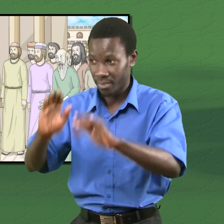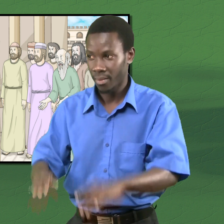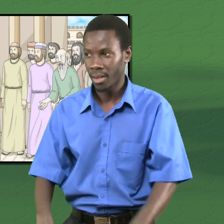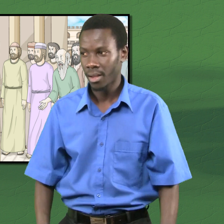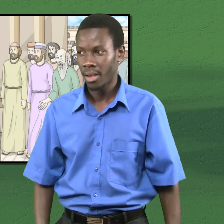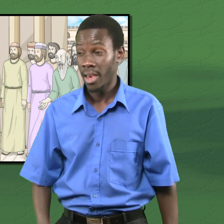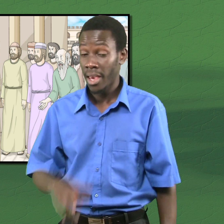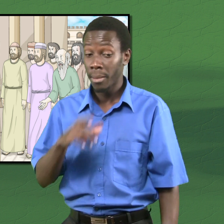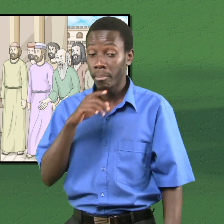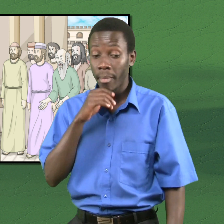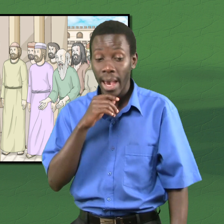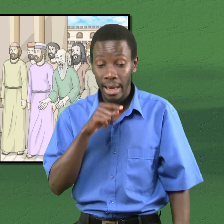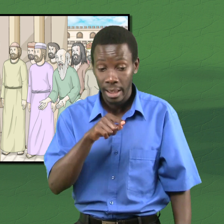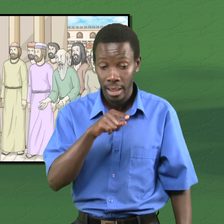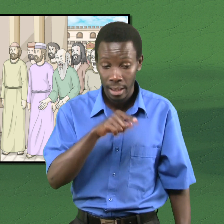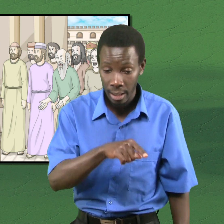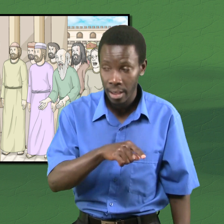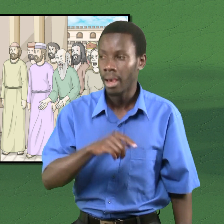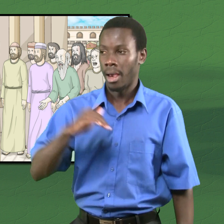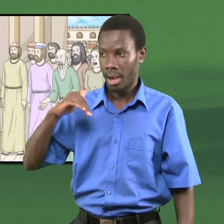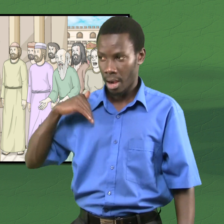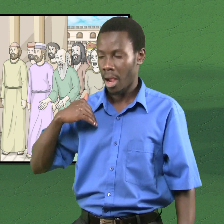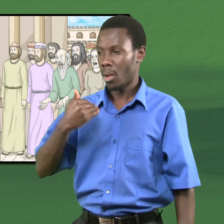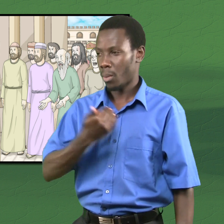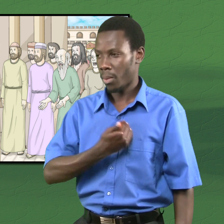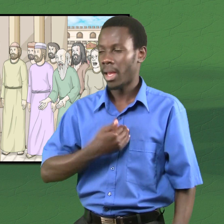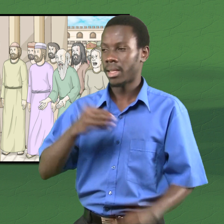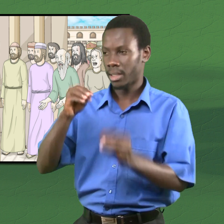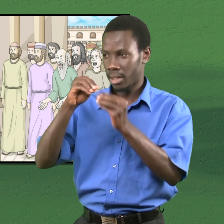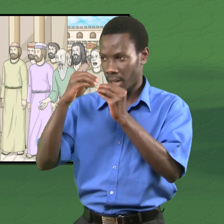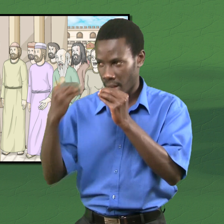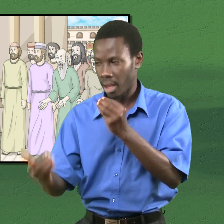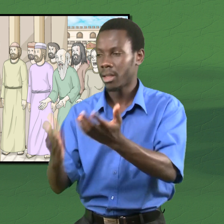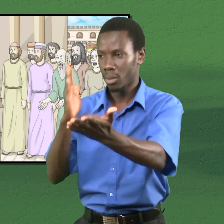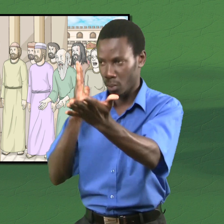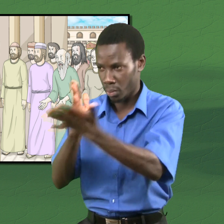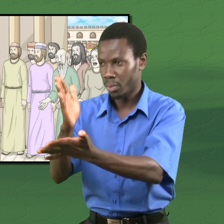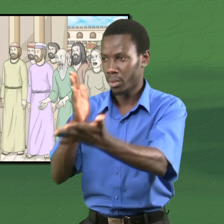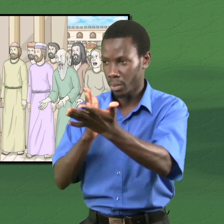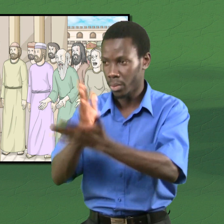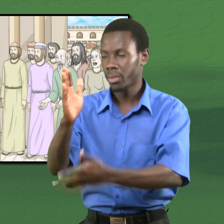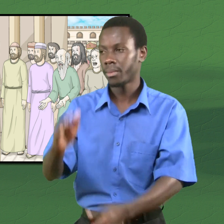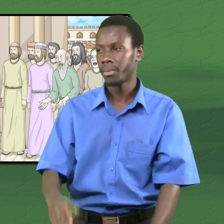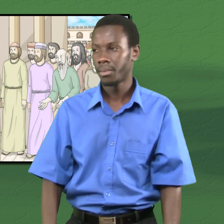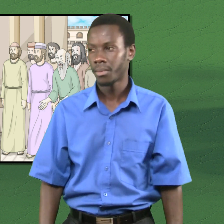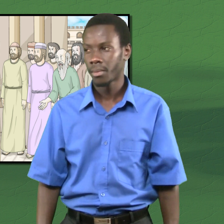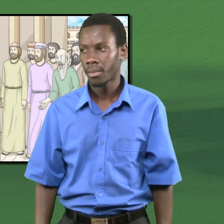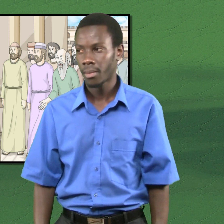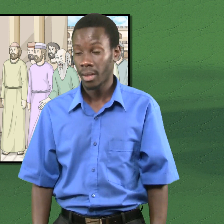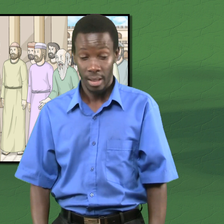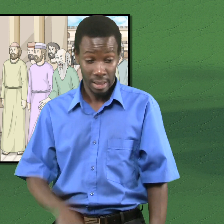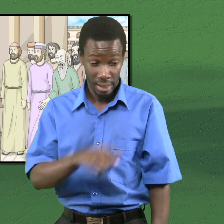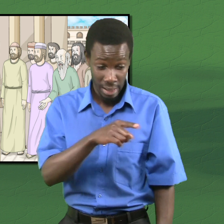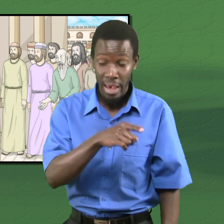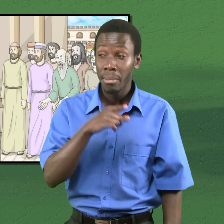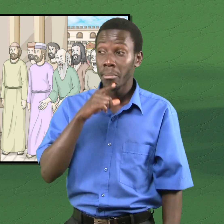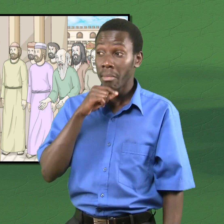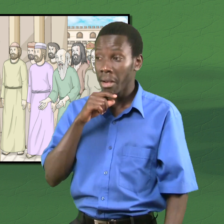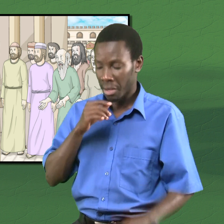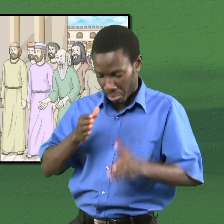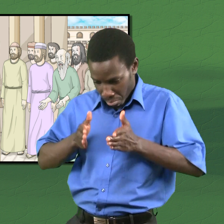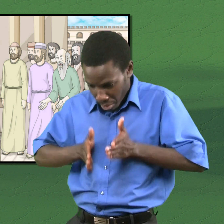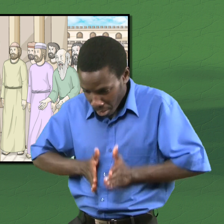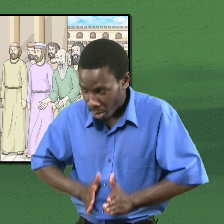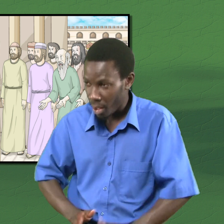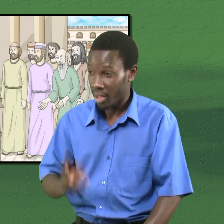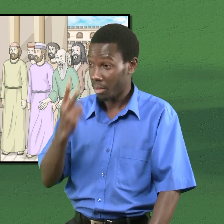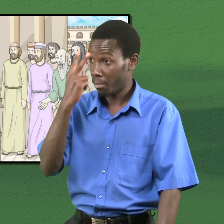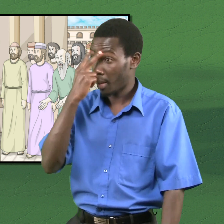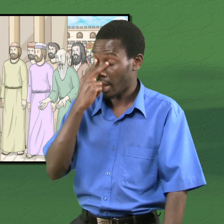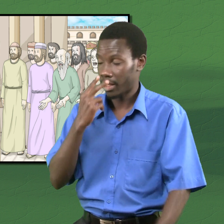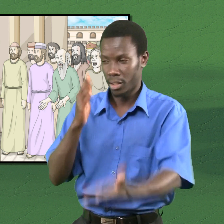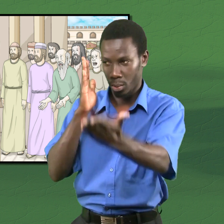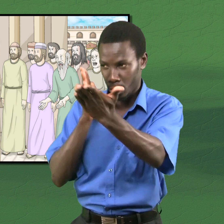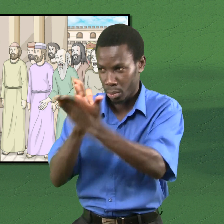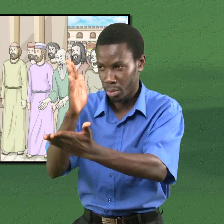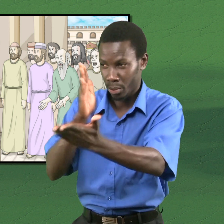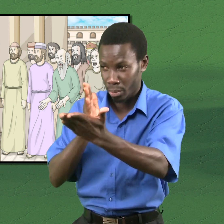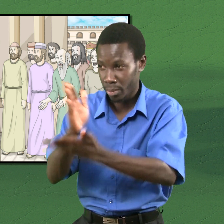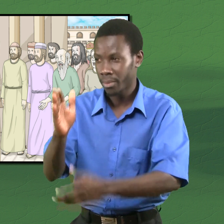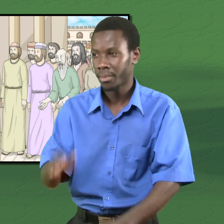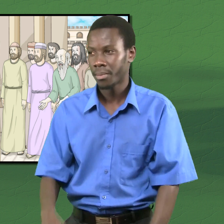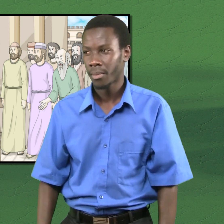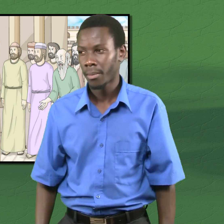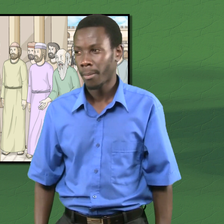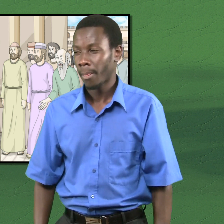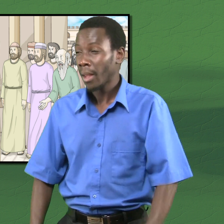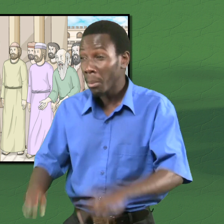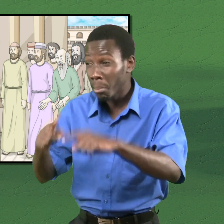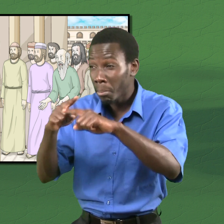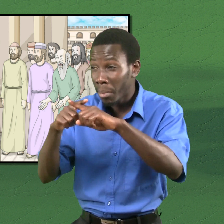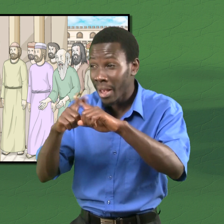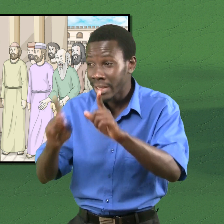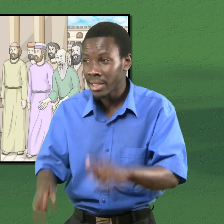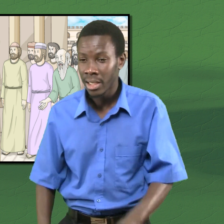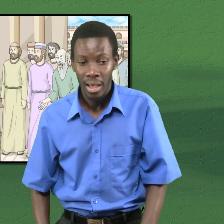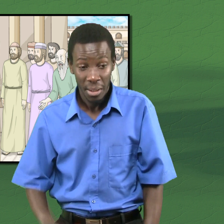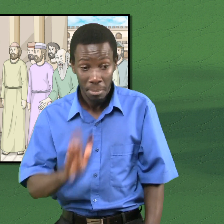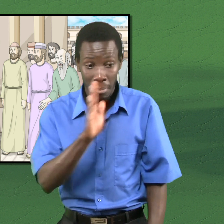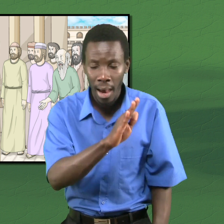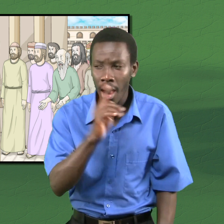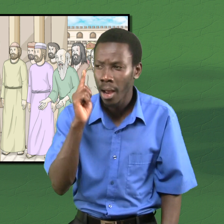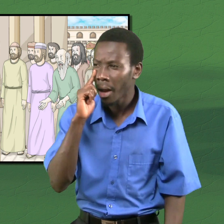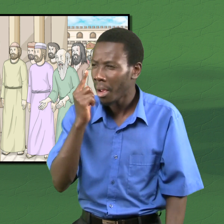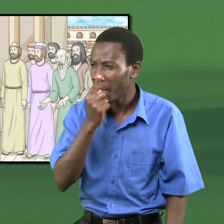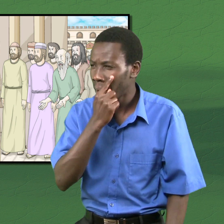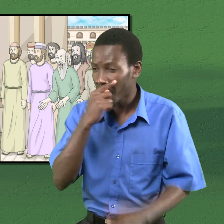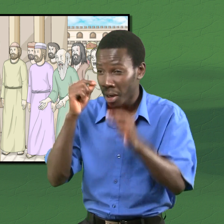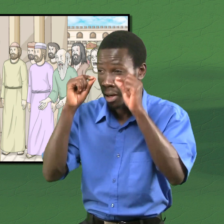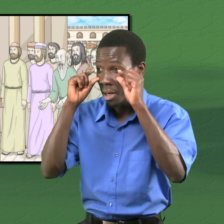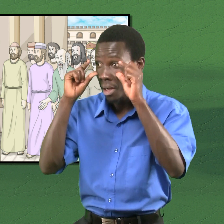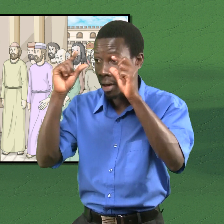So how is it that he can now see?”